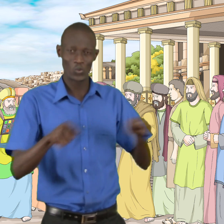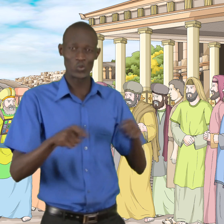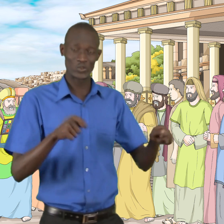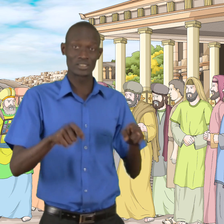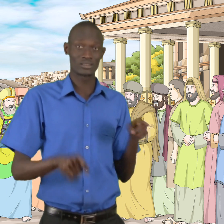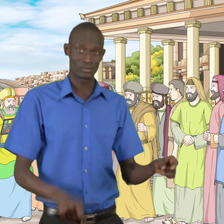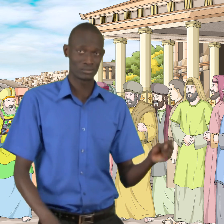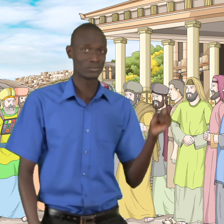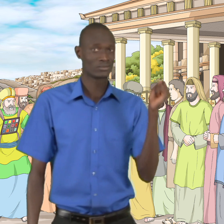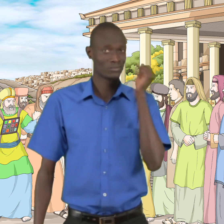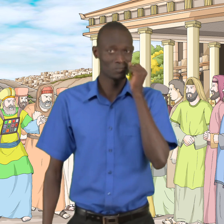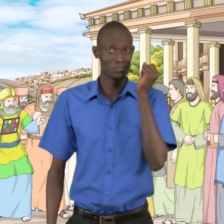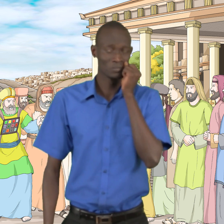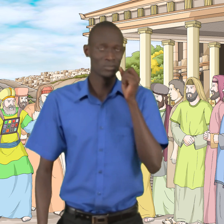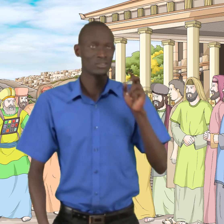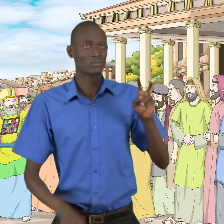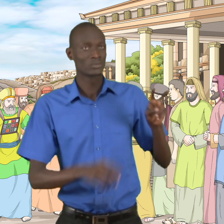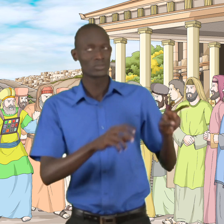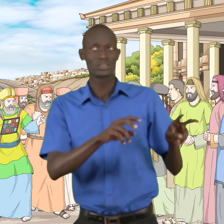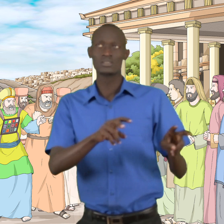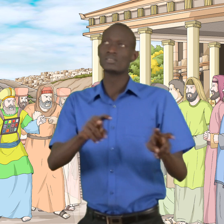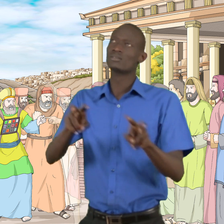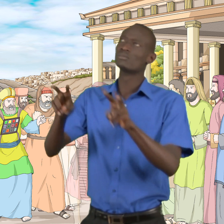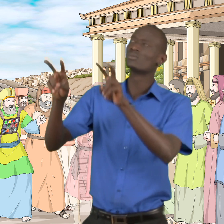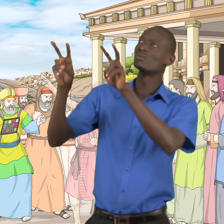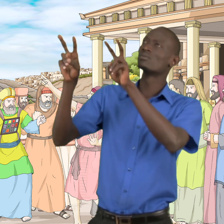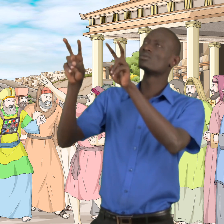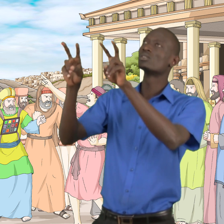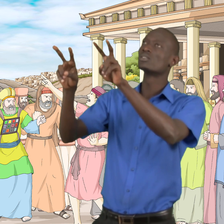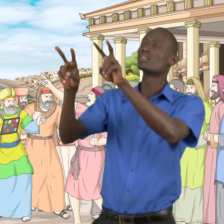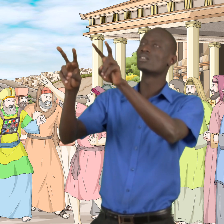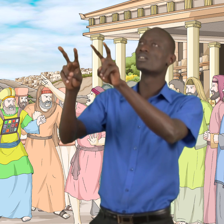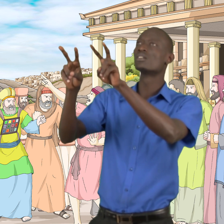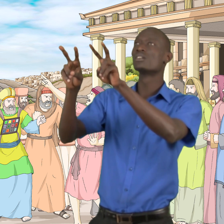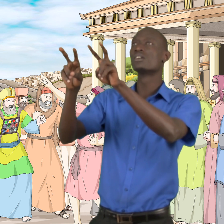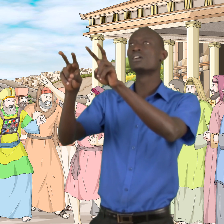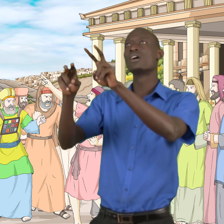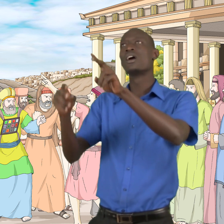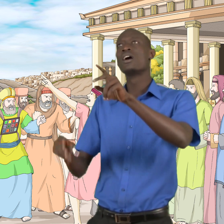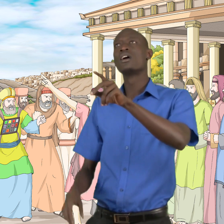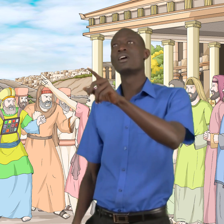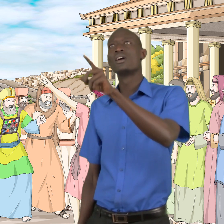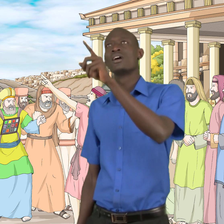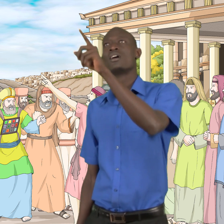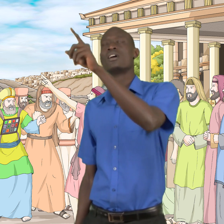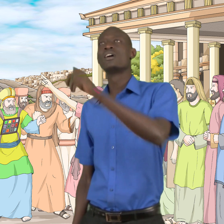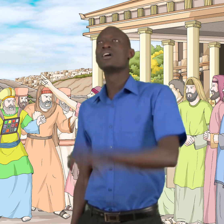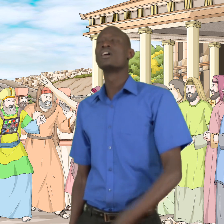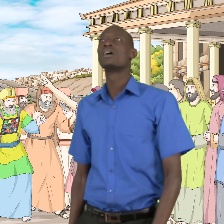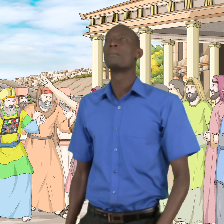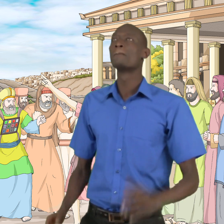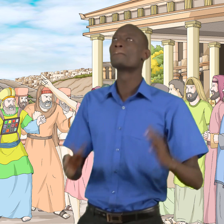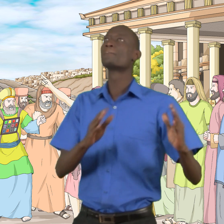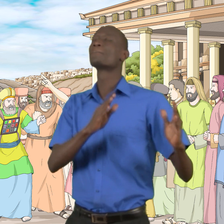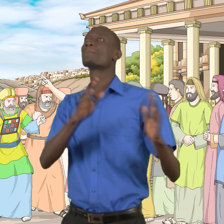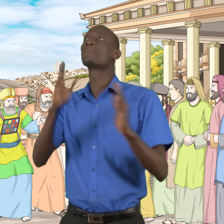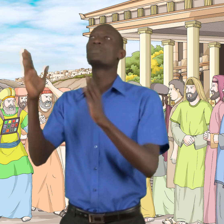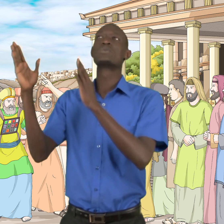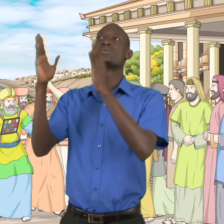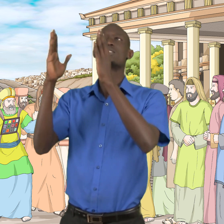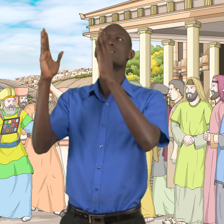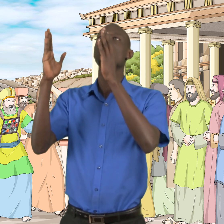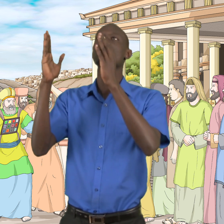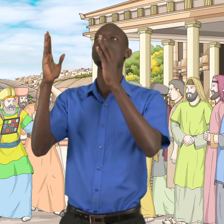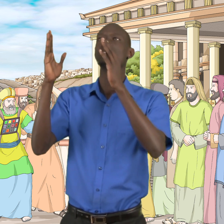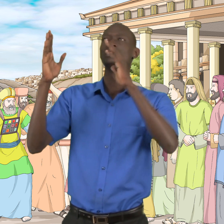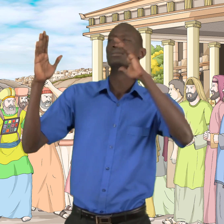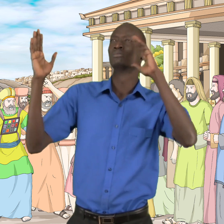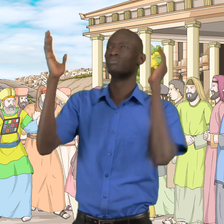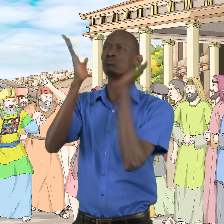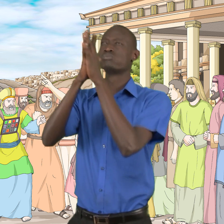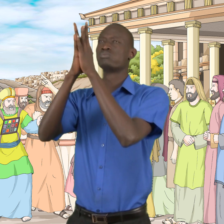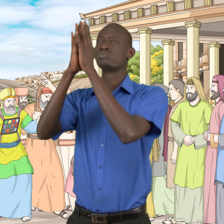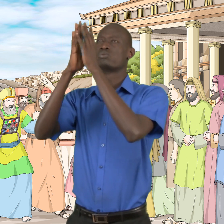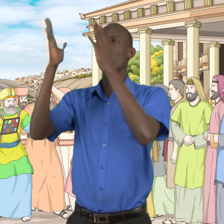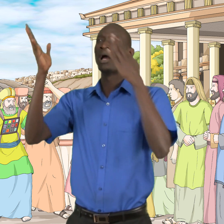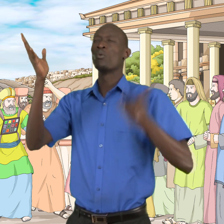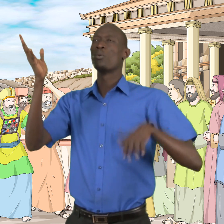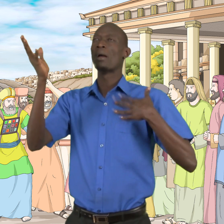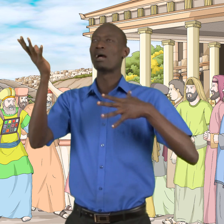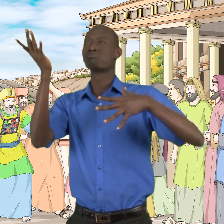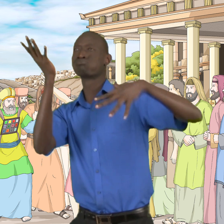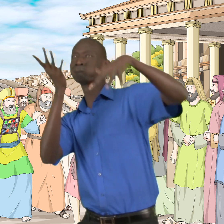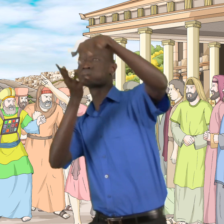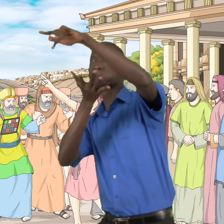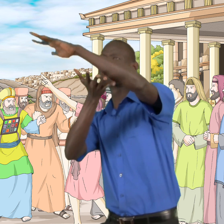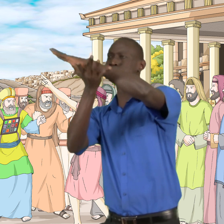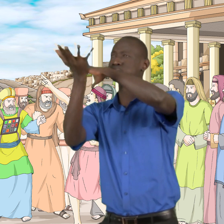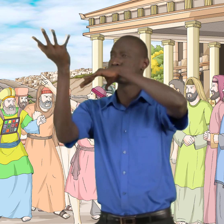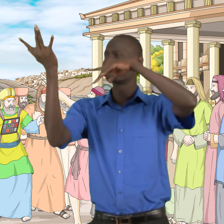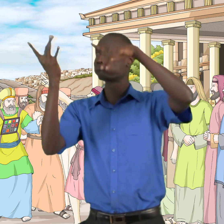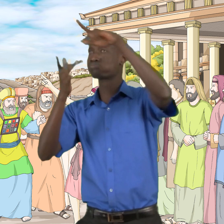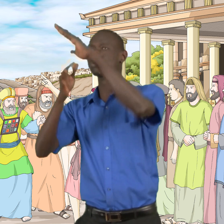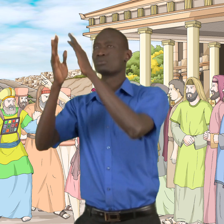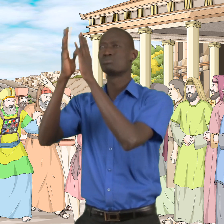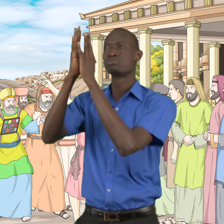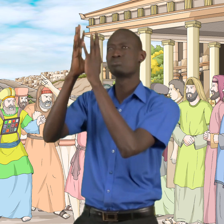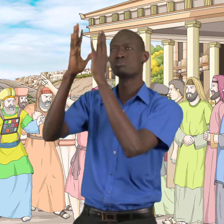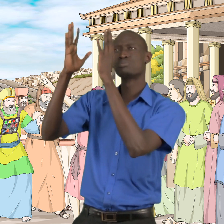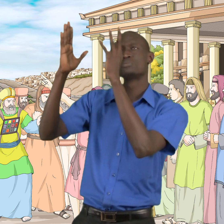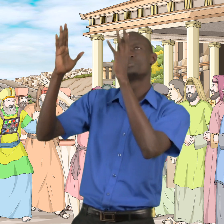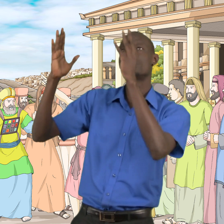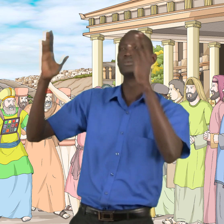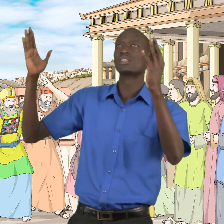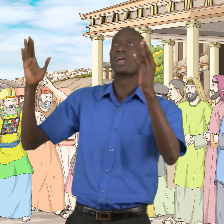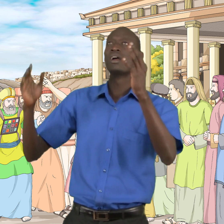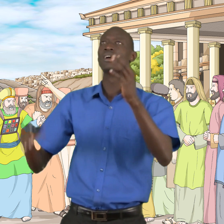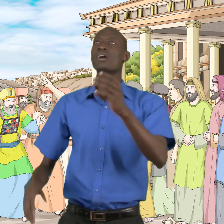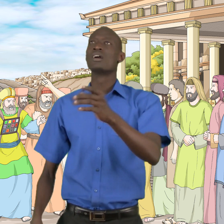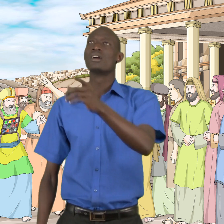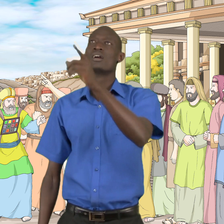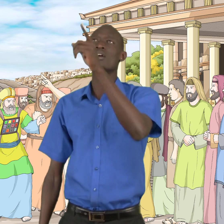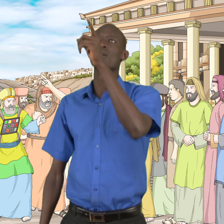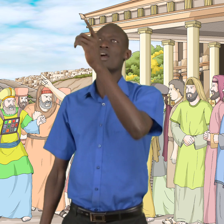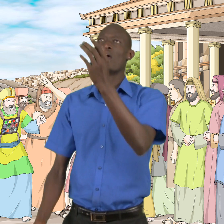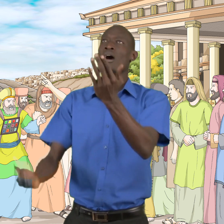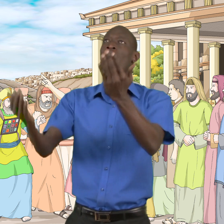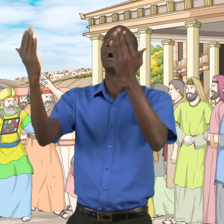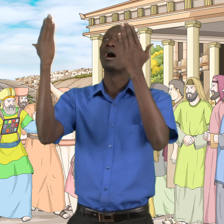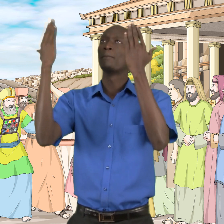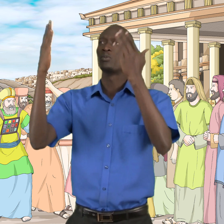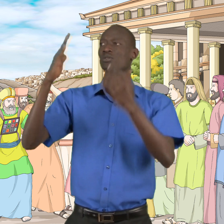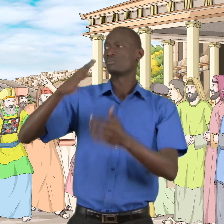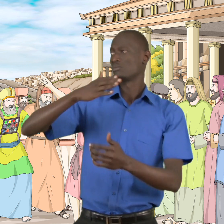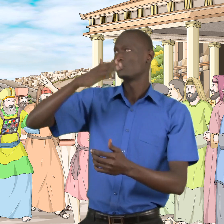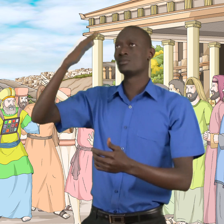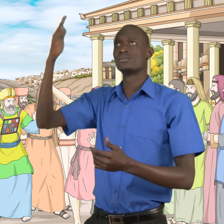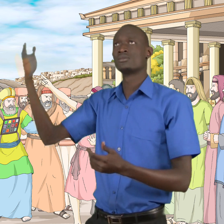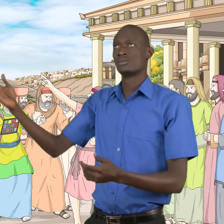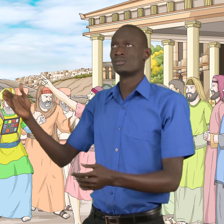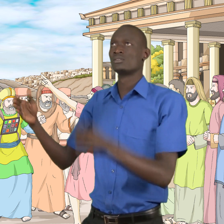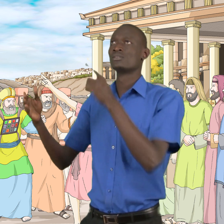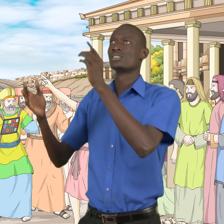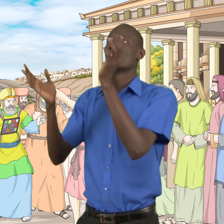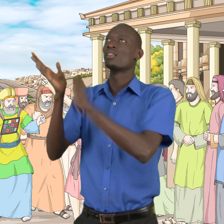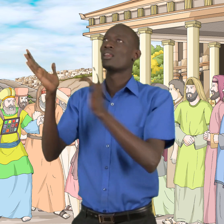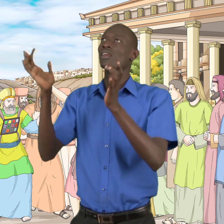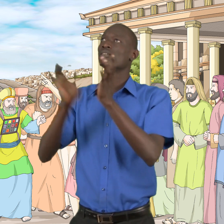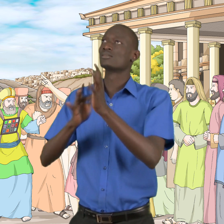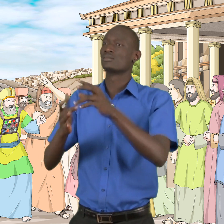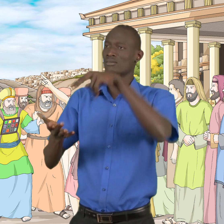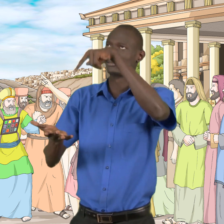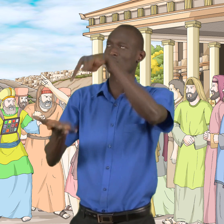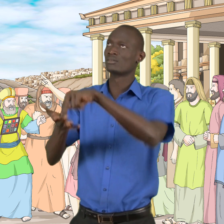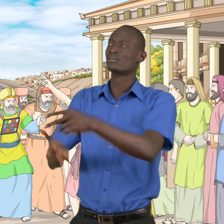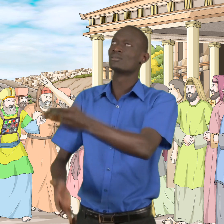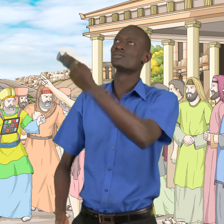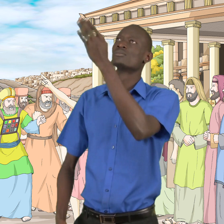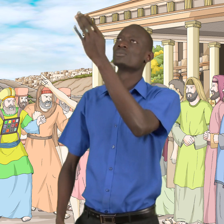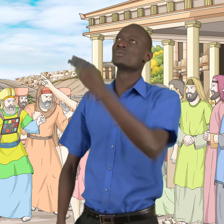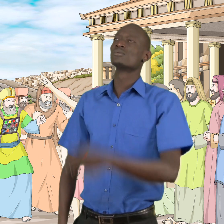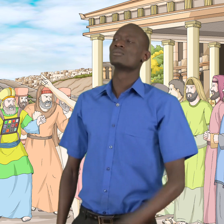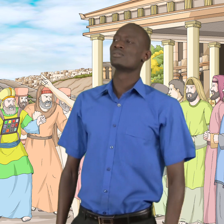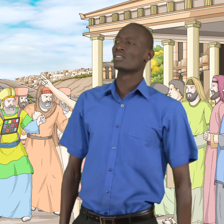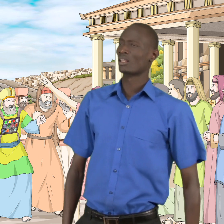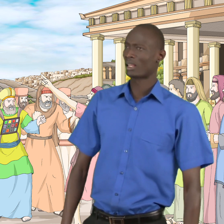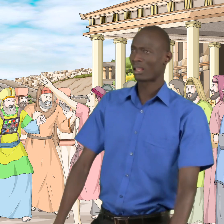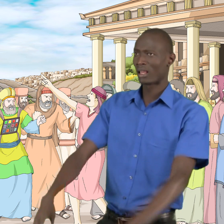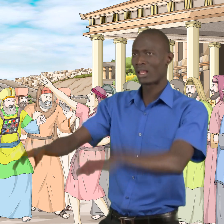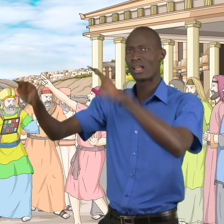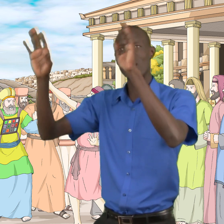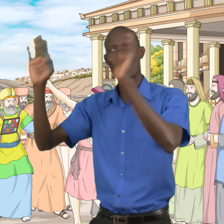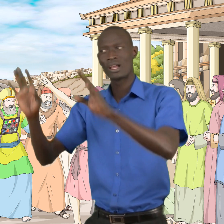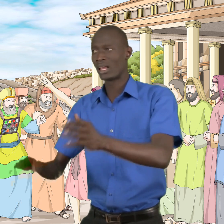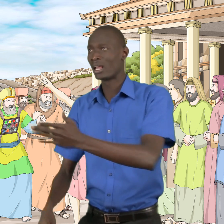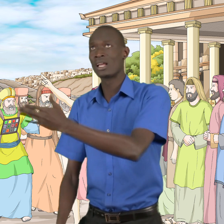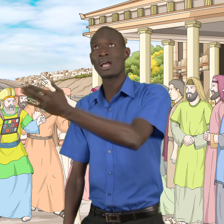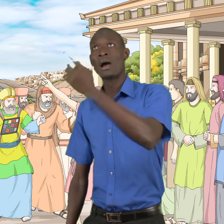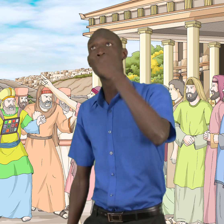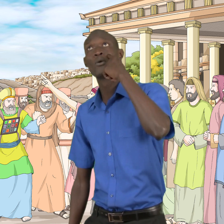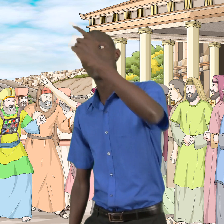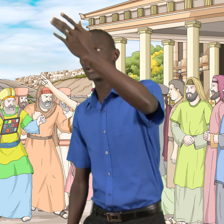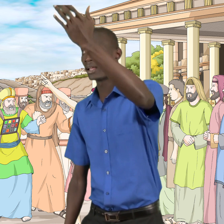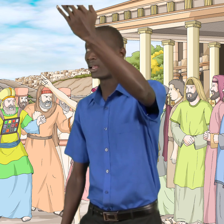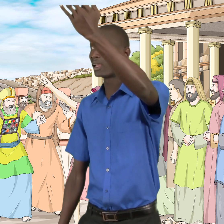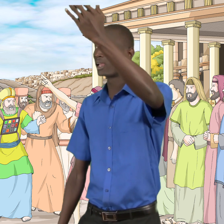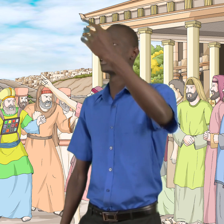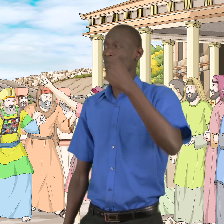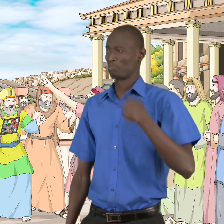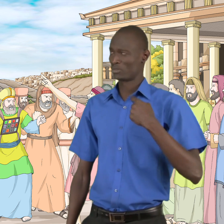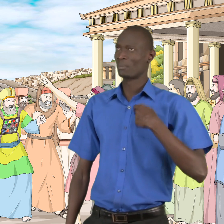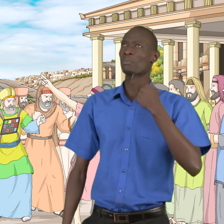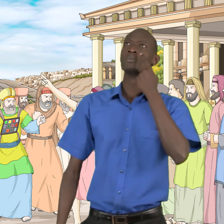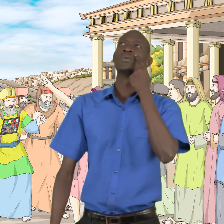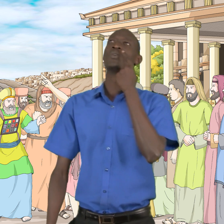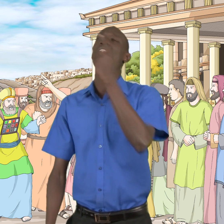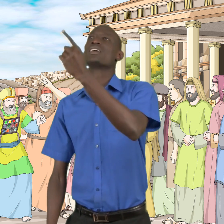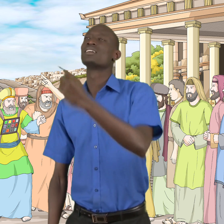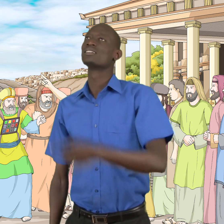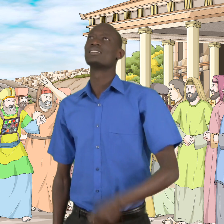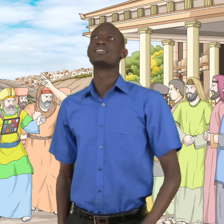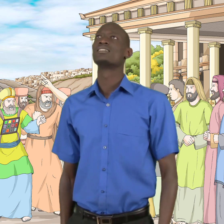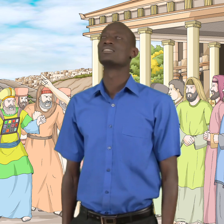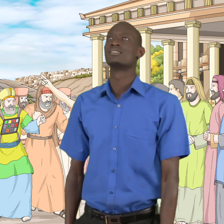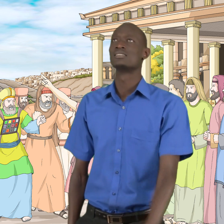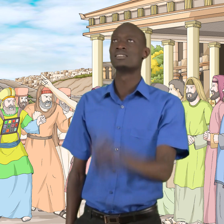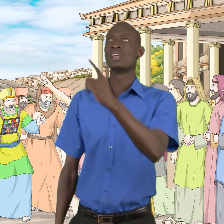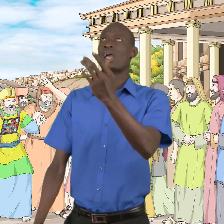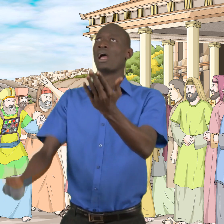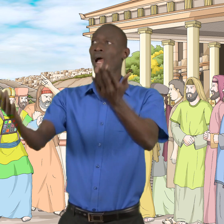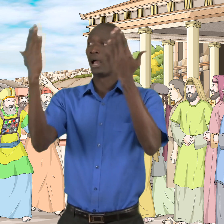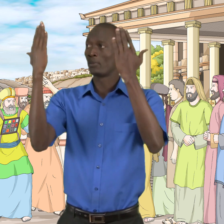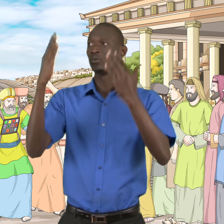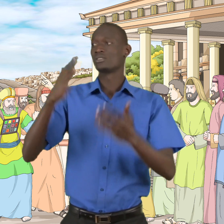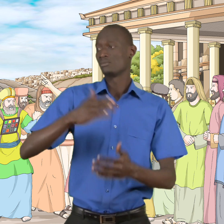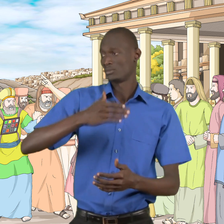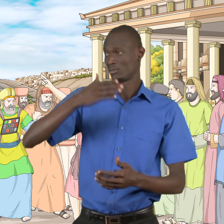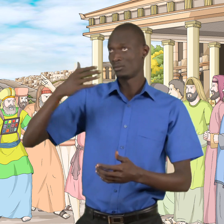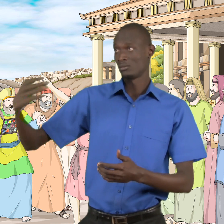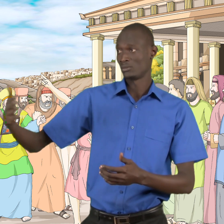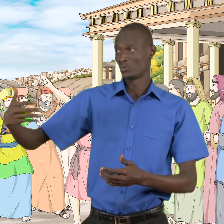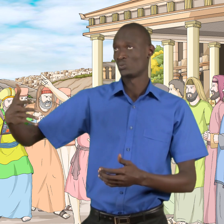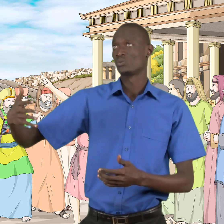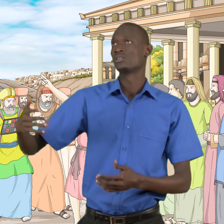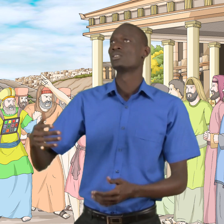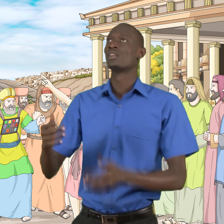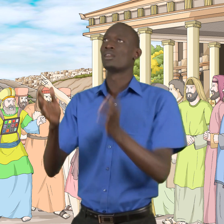But Stephen, full of the Holy Spirit, looked intently into heaven and saw the glory of God and Jesus standing at the right hand of God.